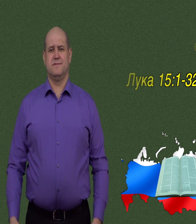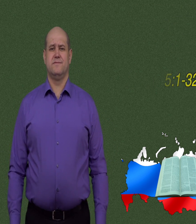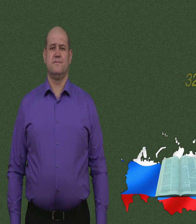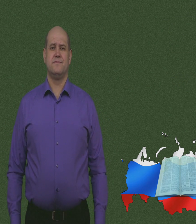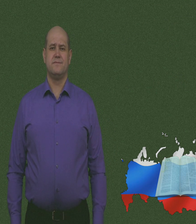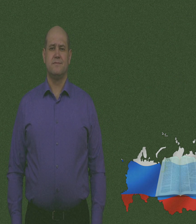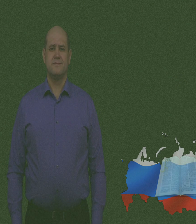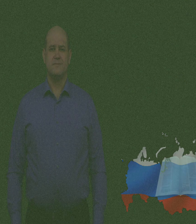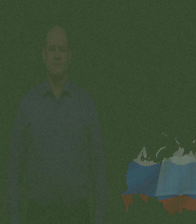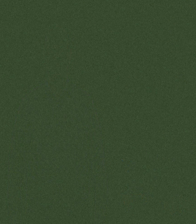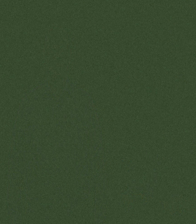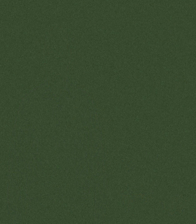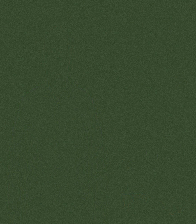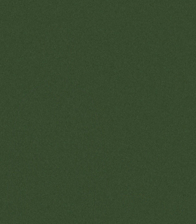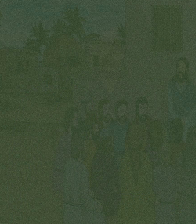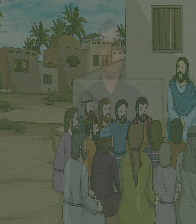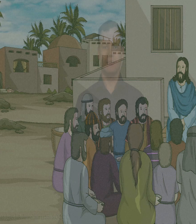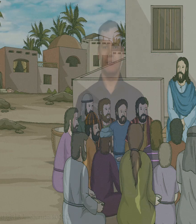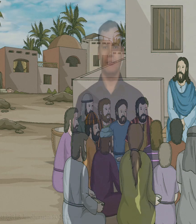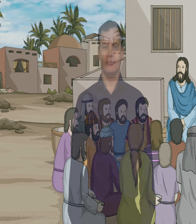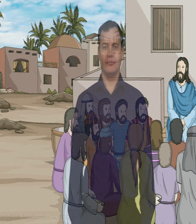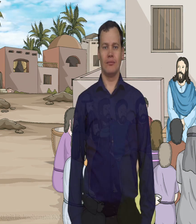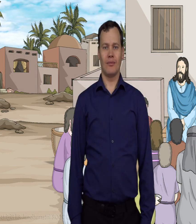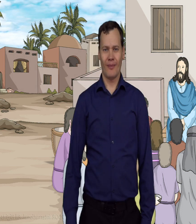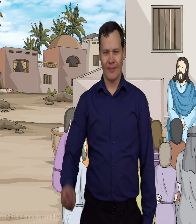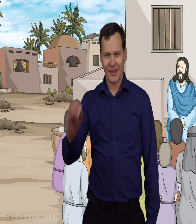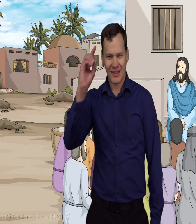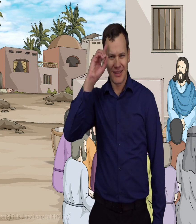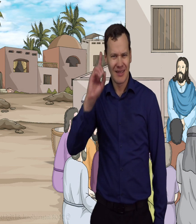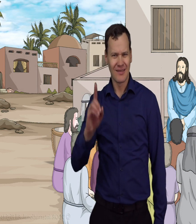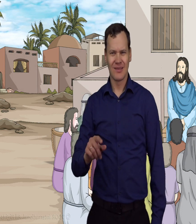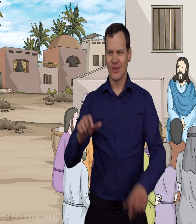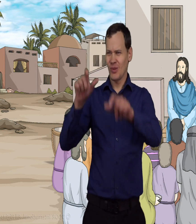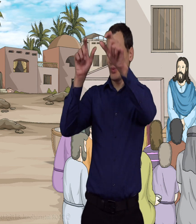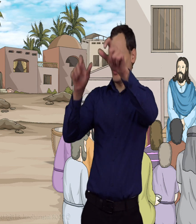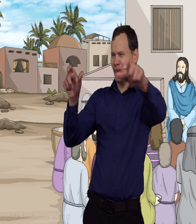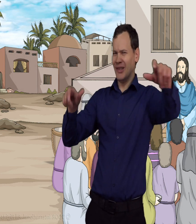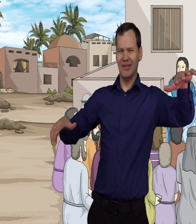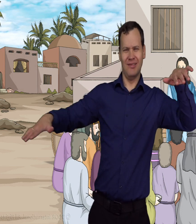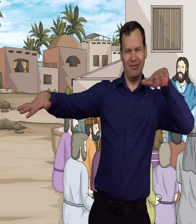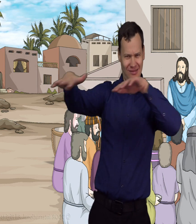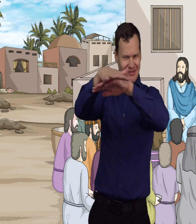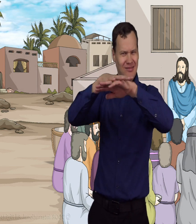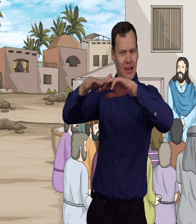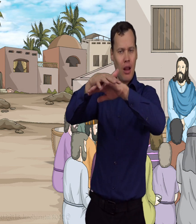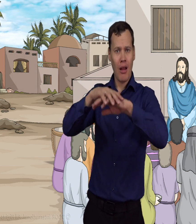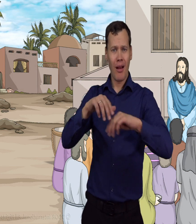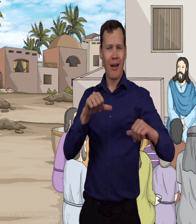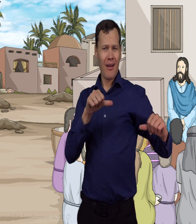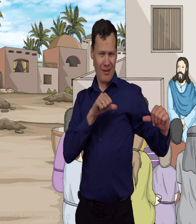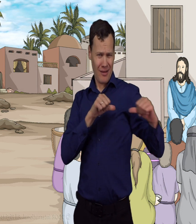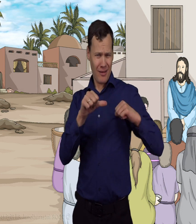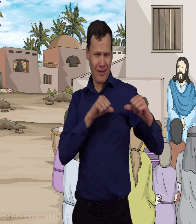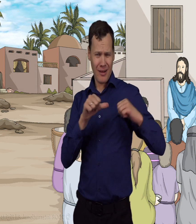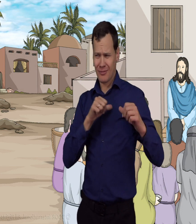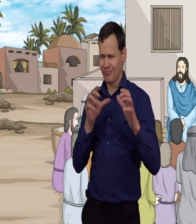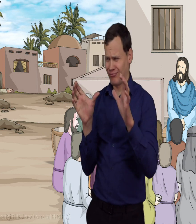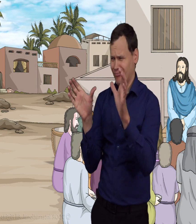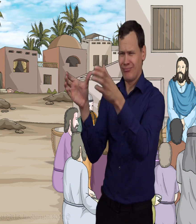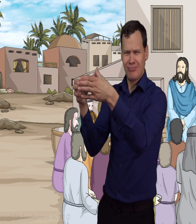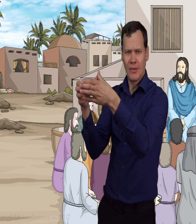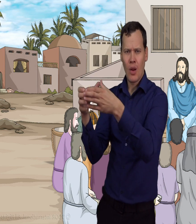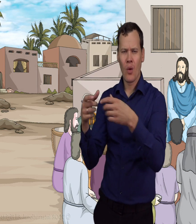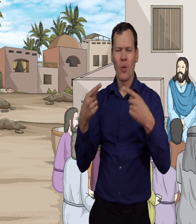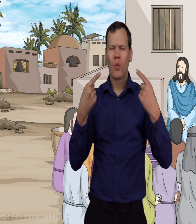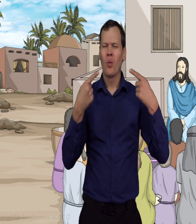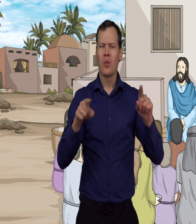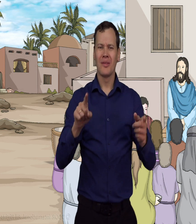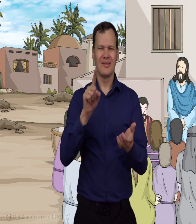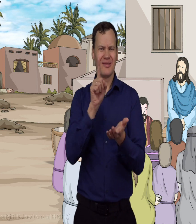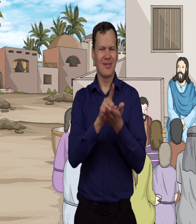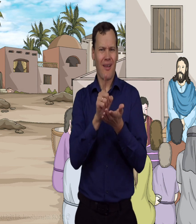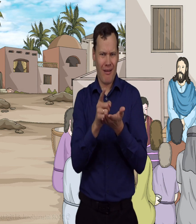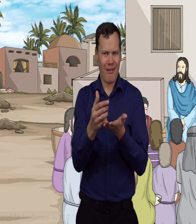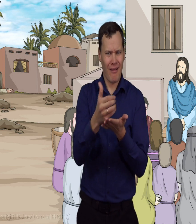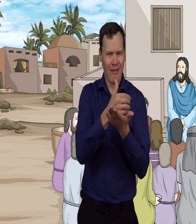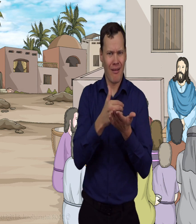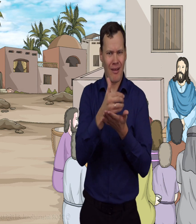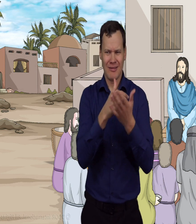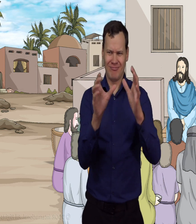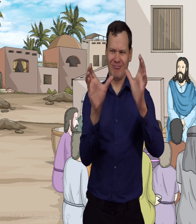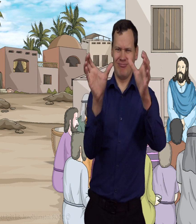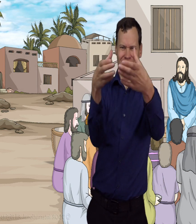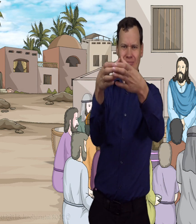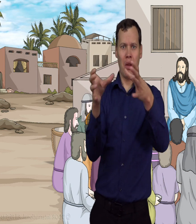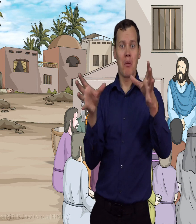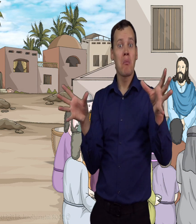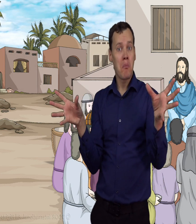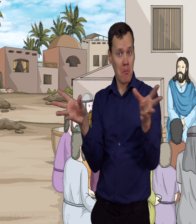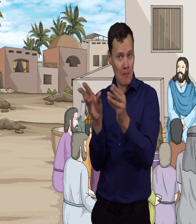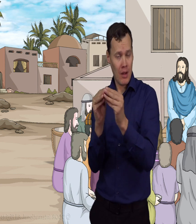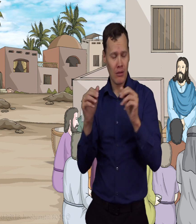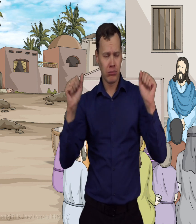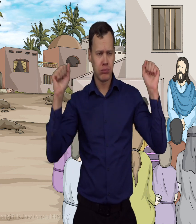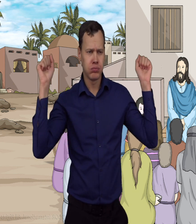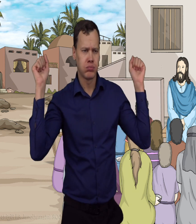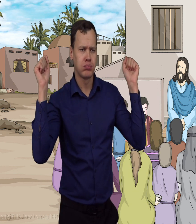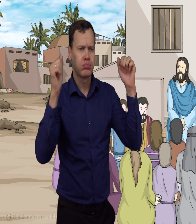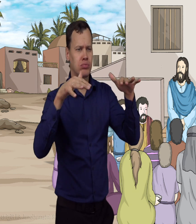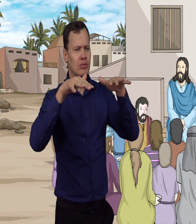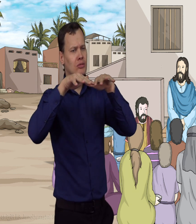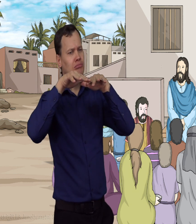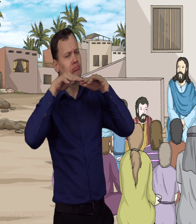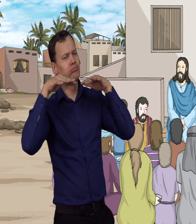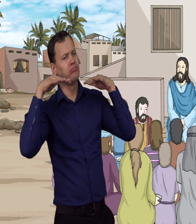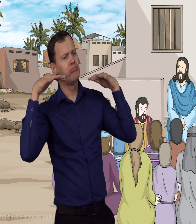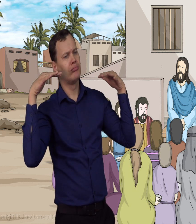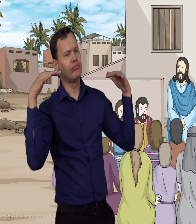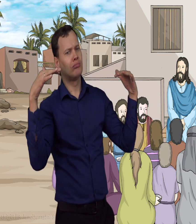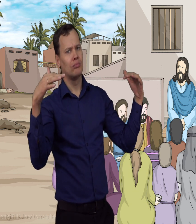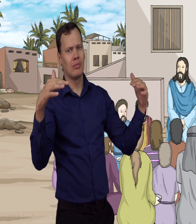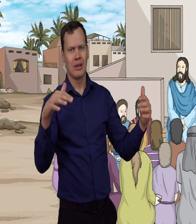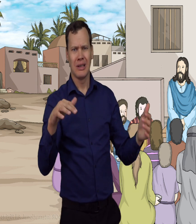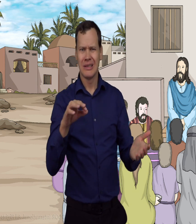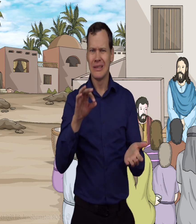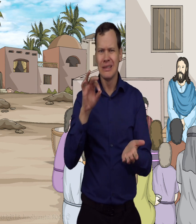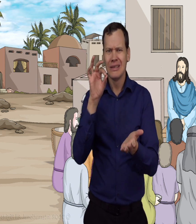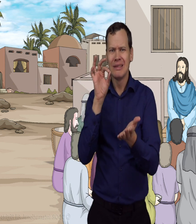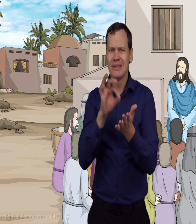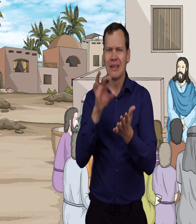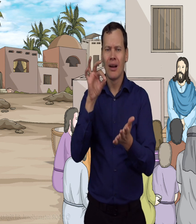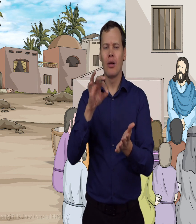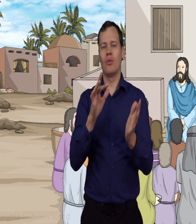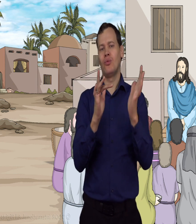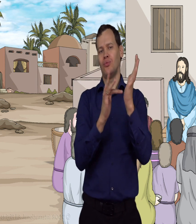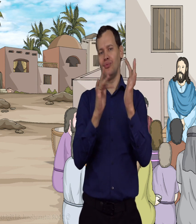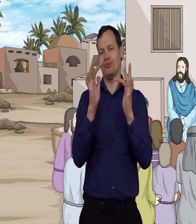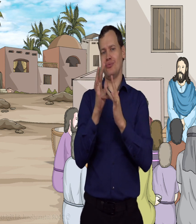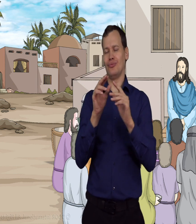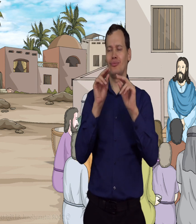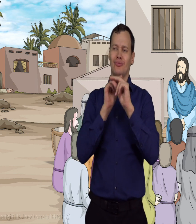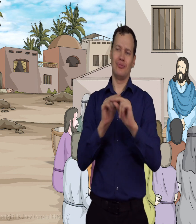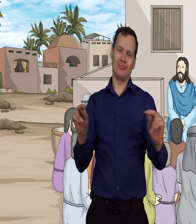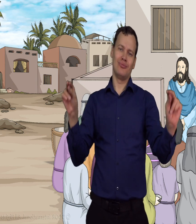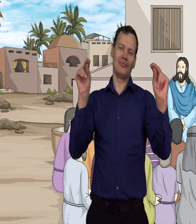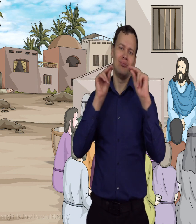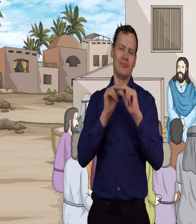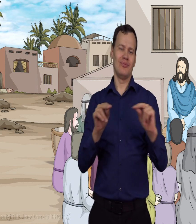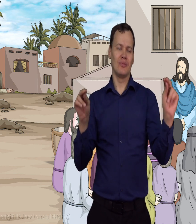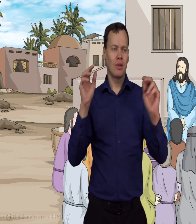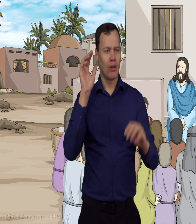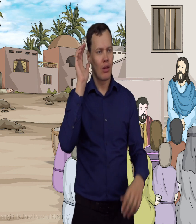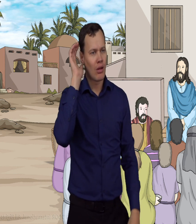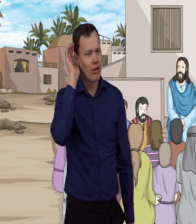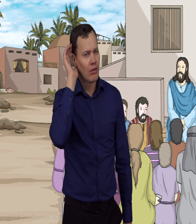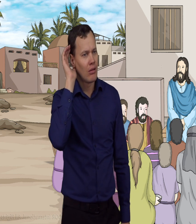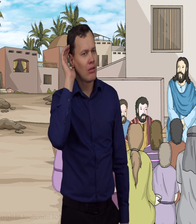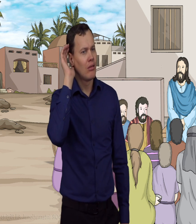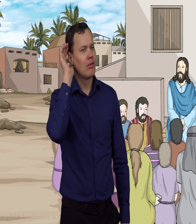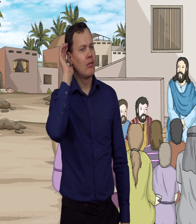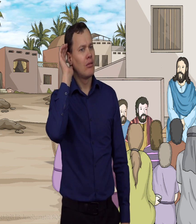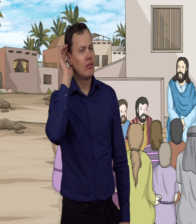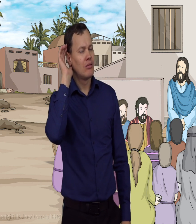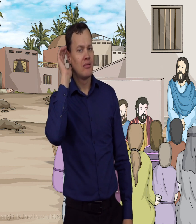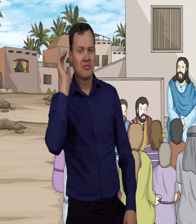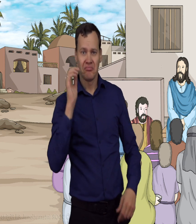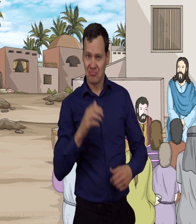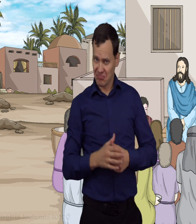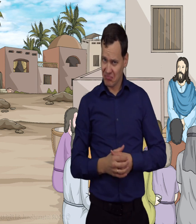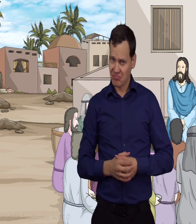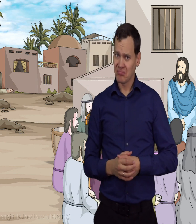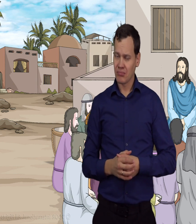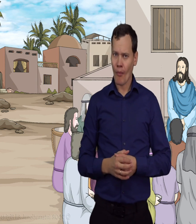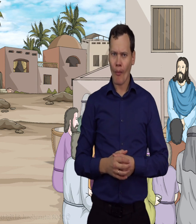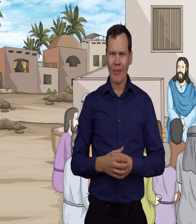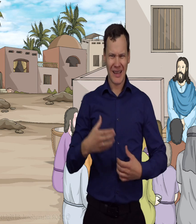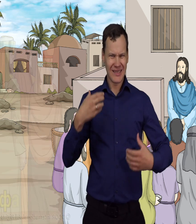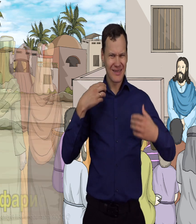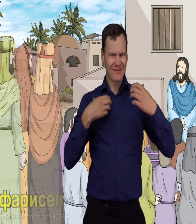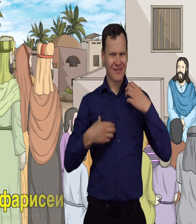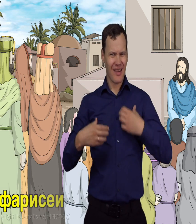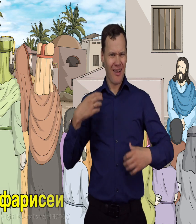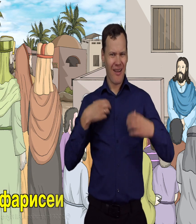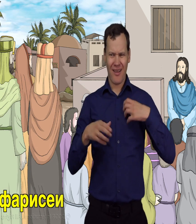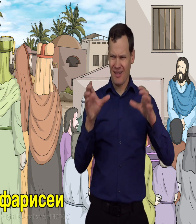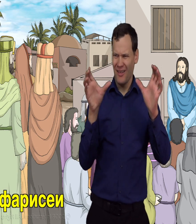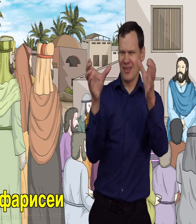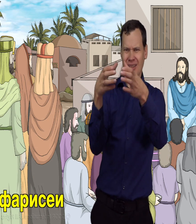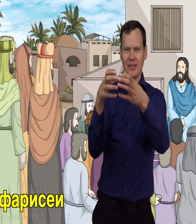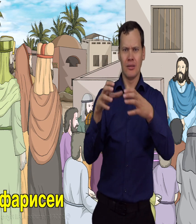Now all the tax collectors and sinners were gathering around to listen to Jesus.